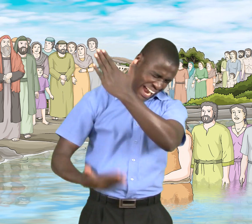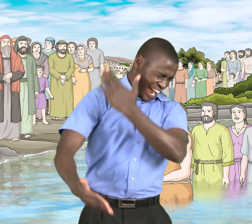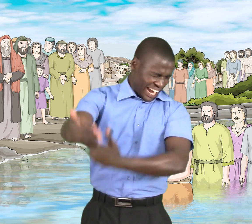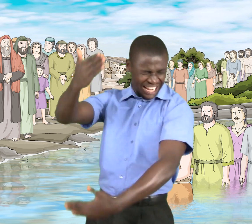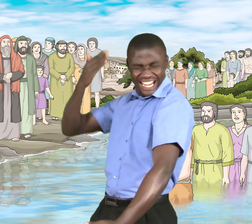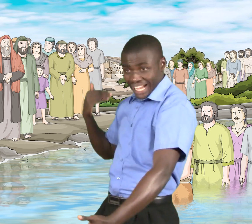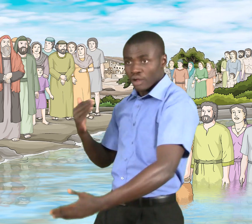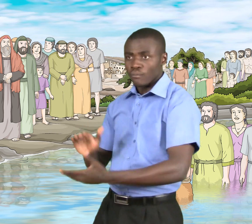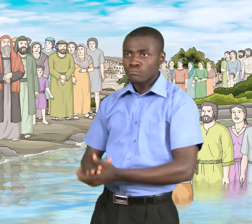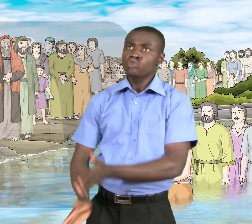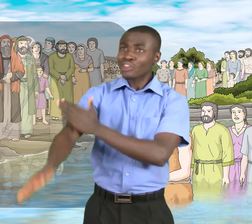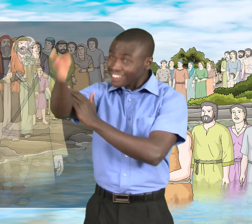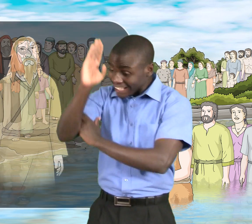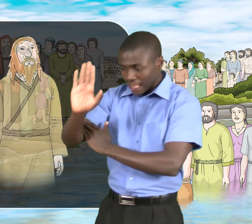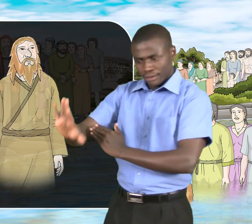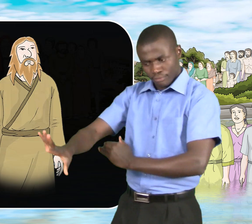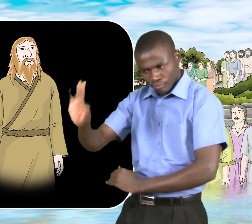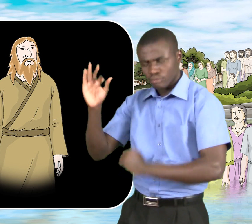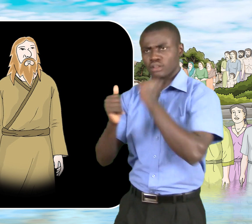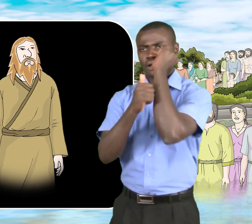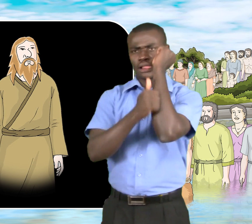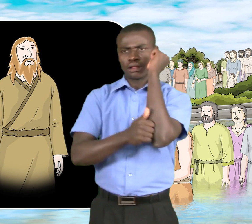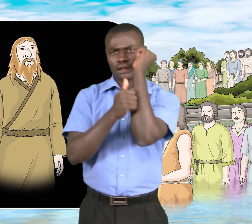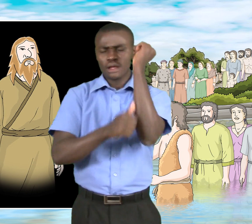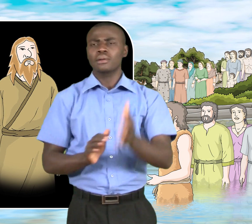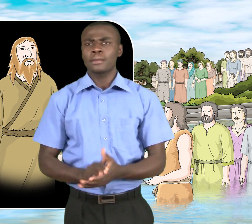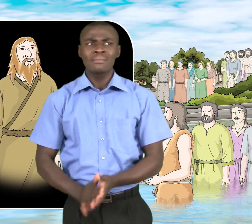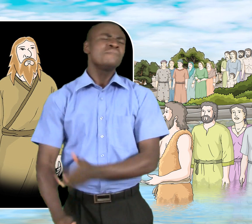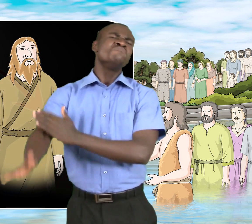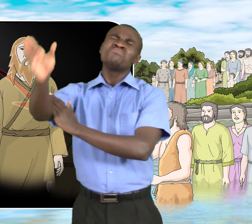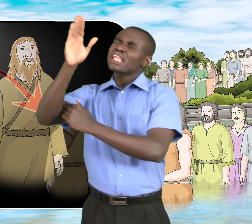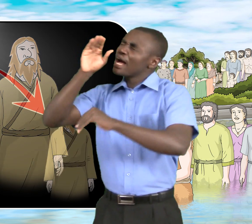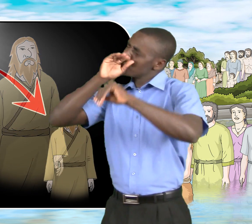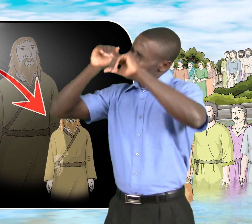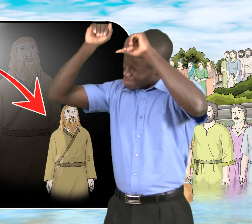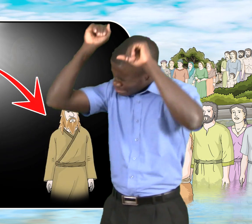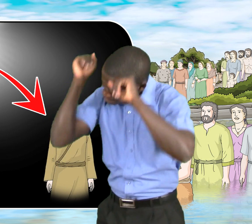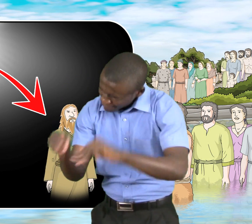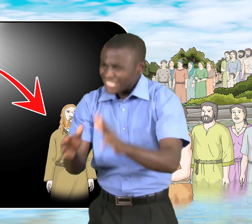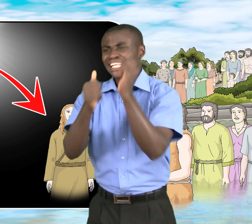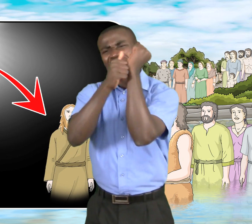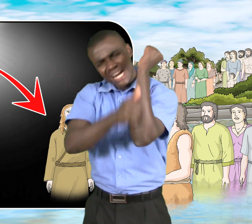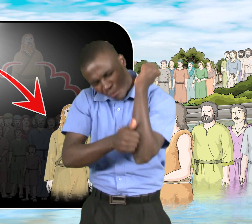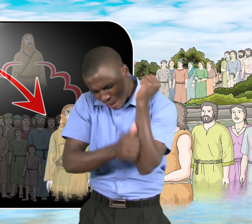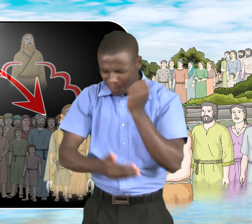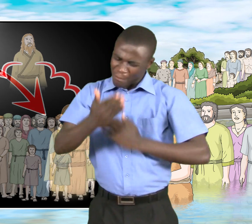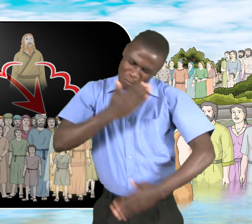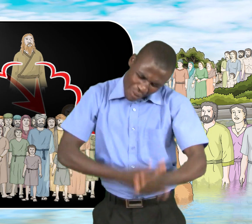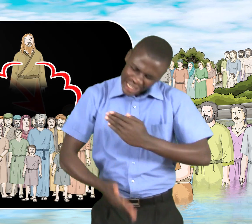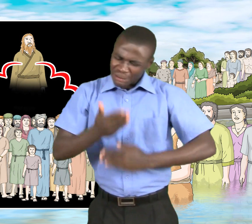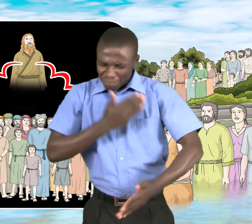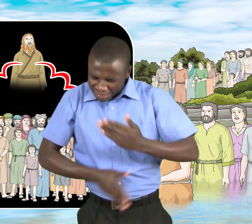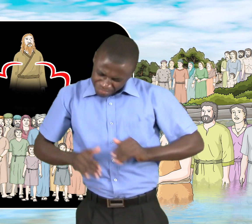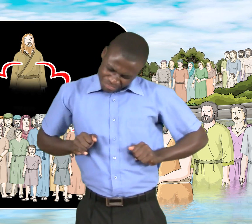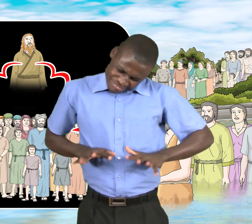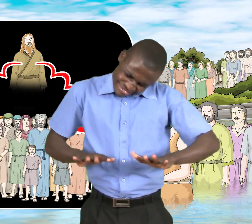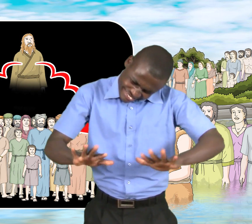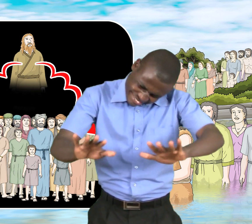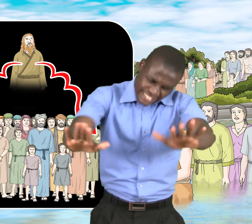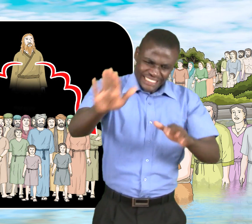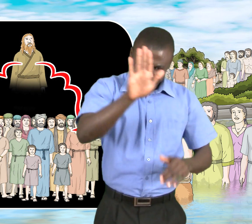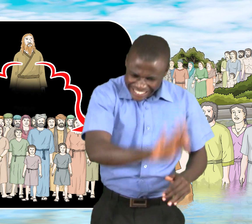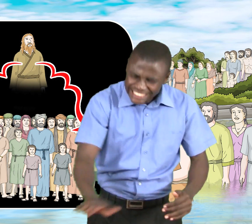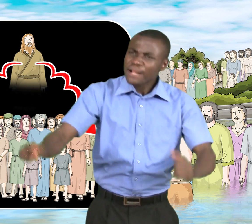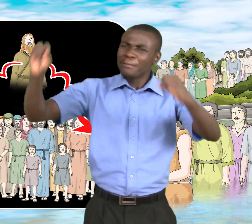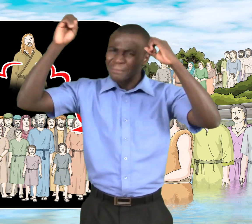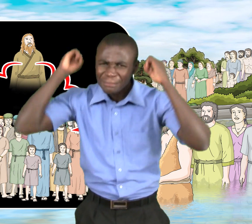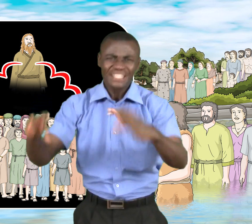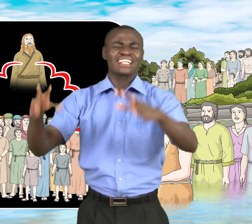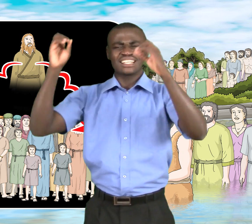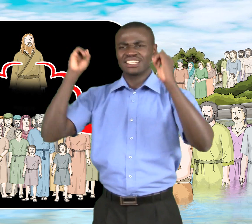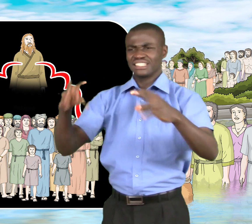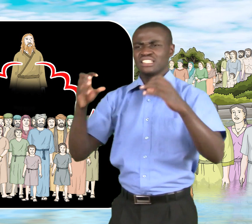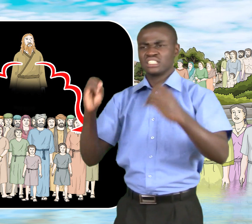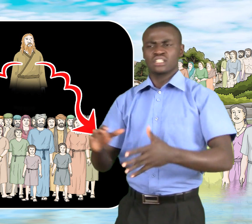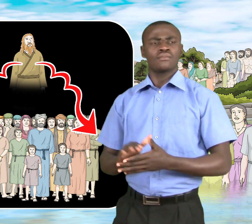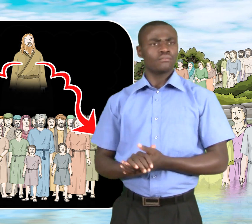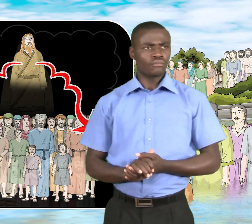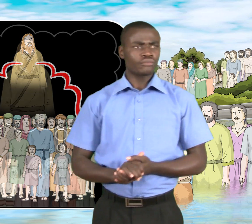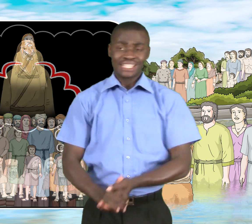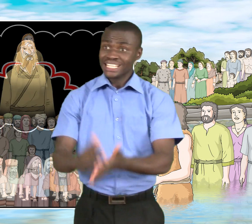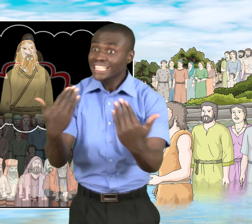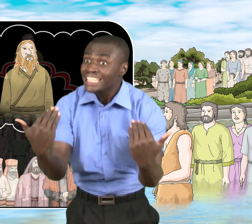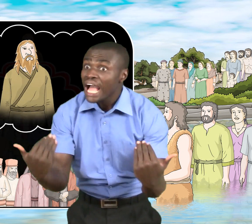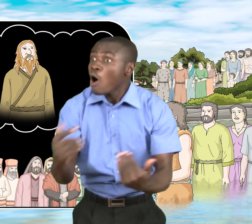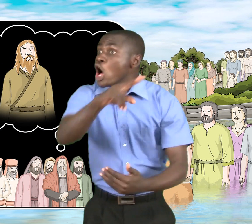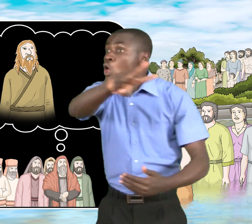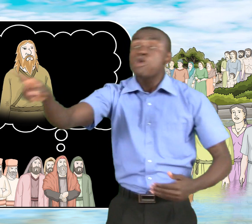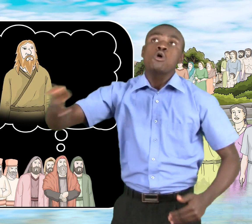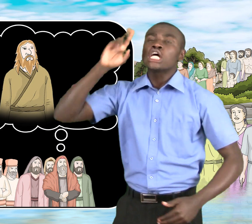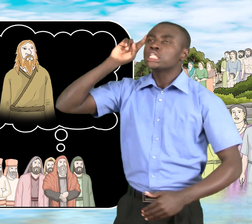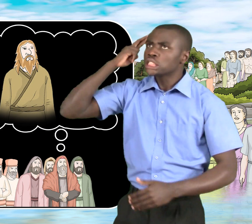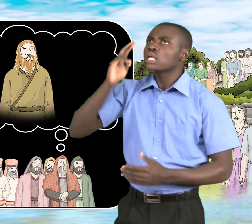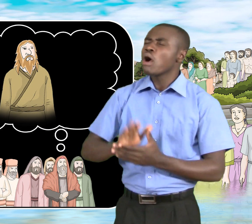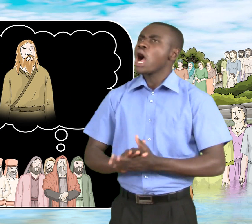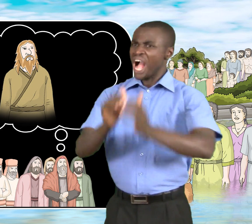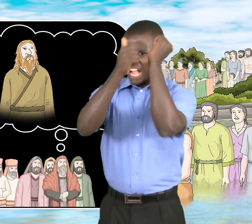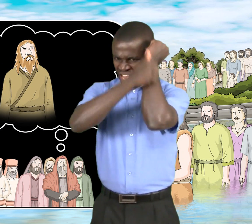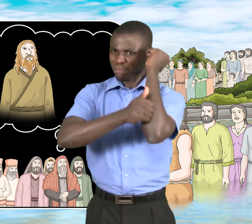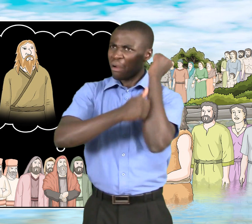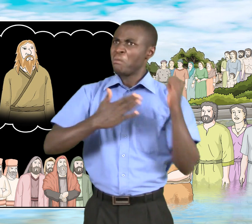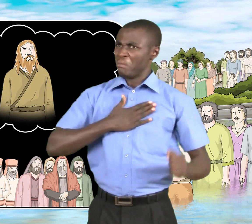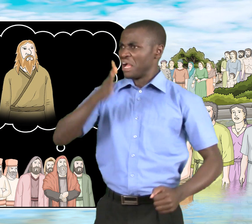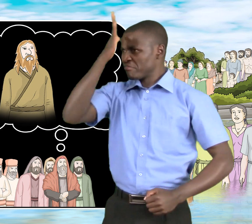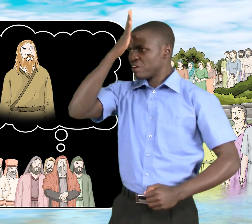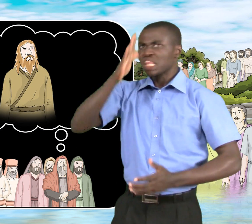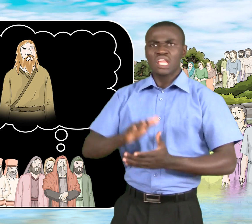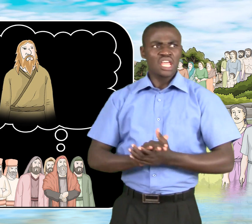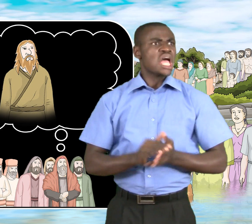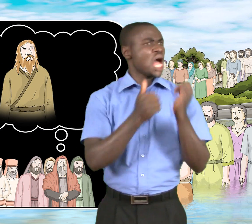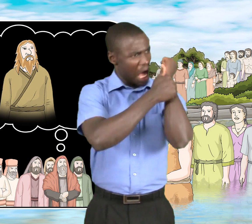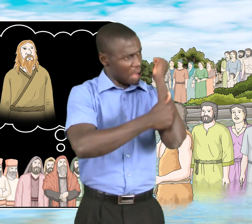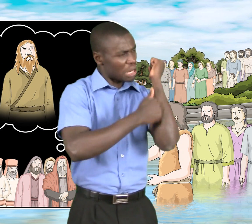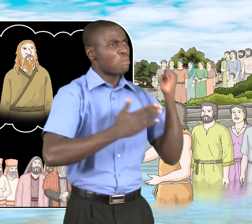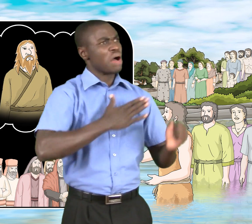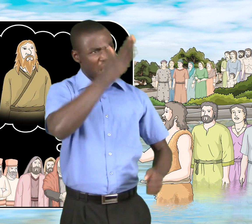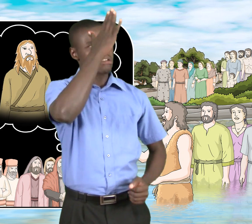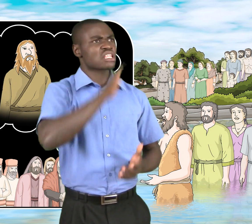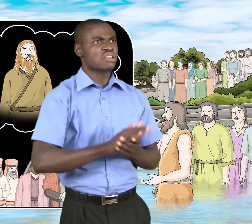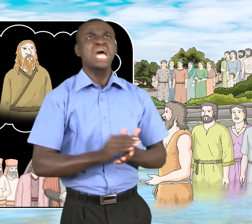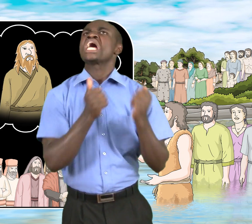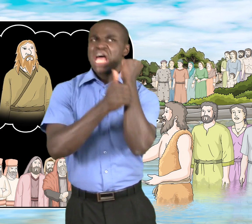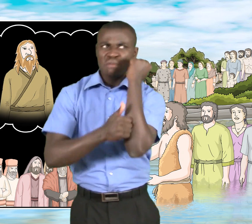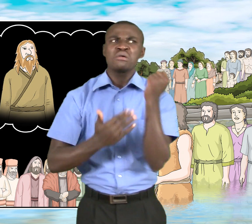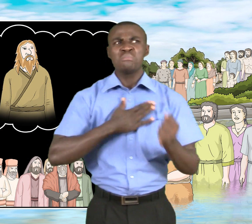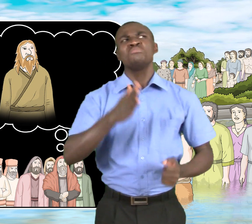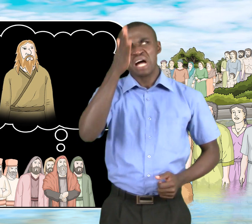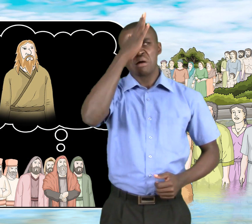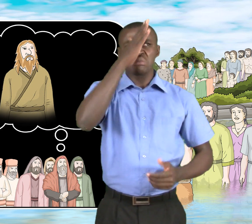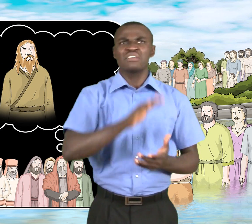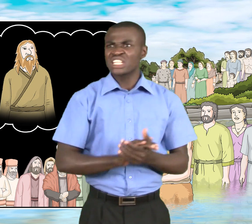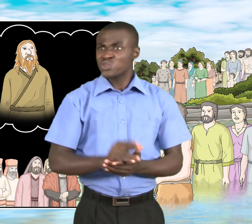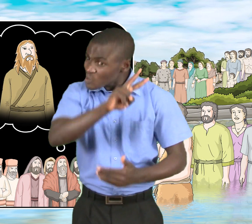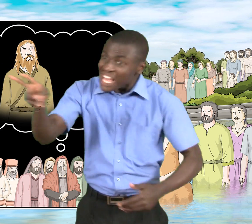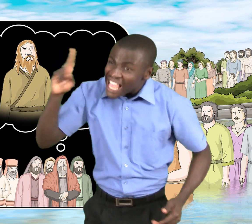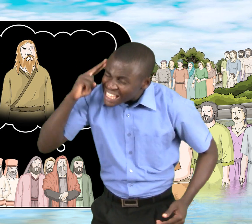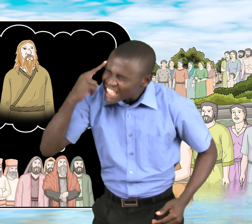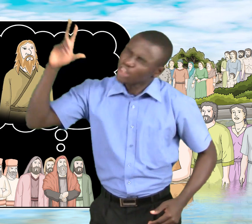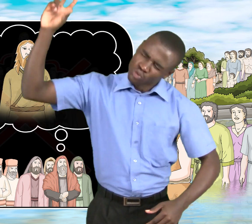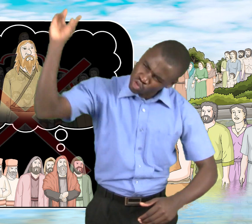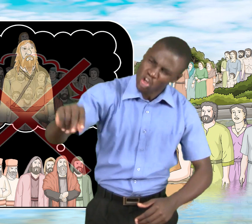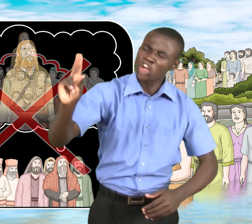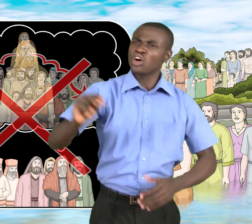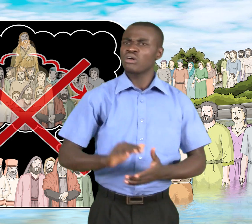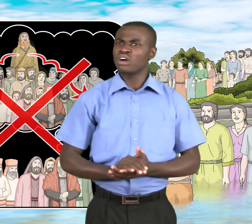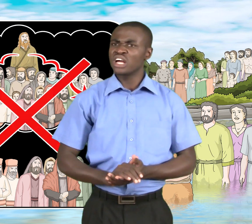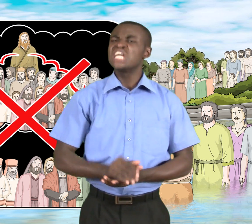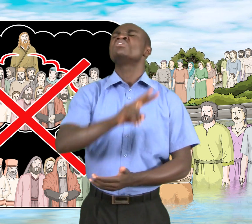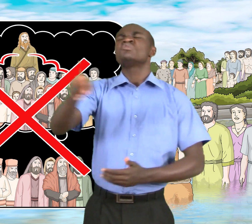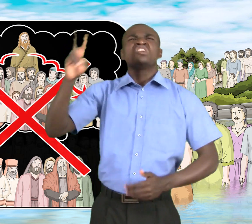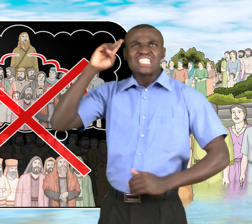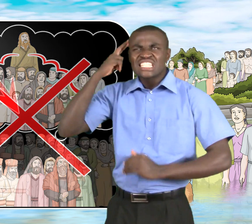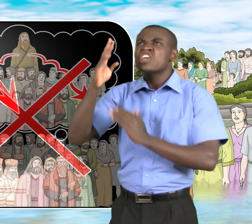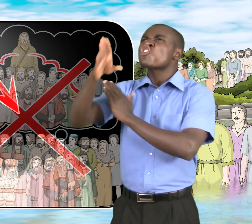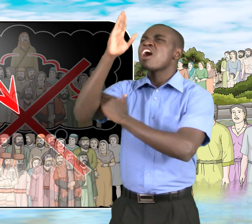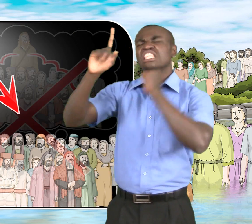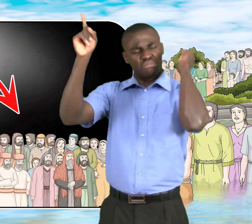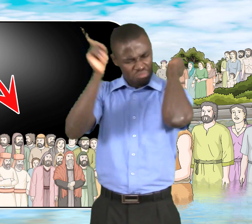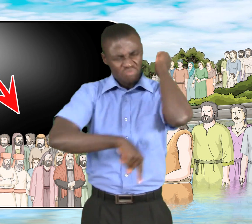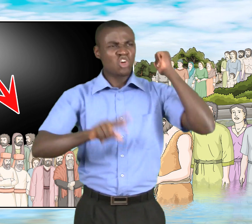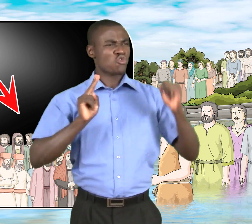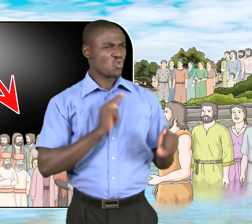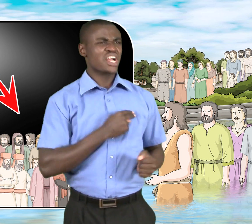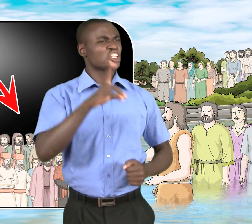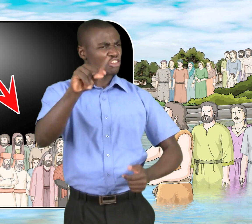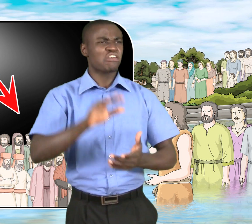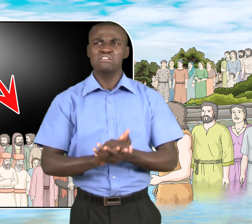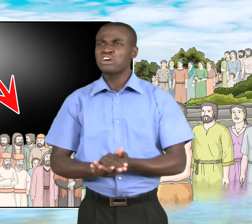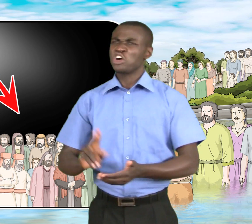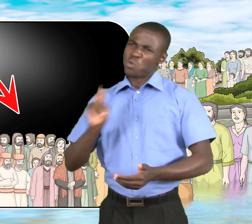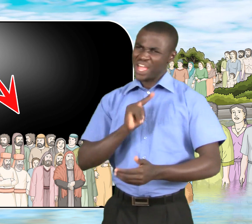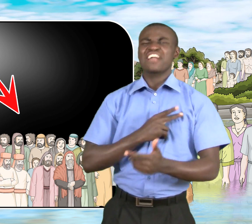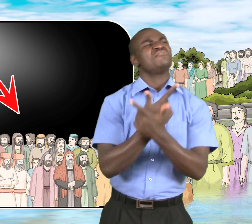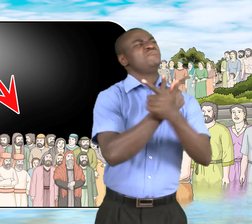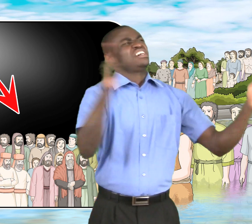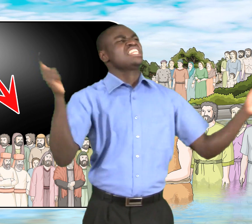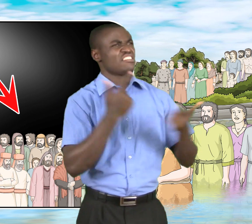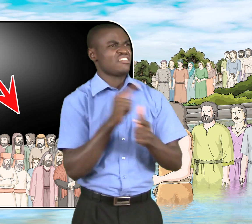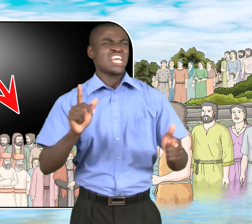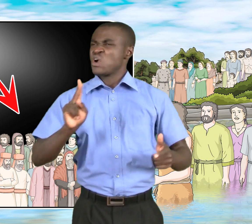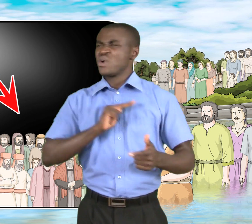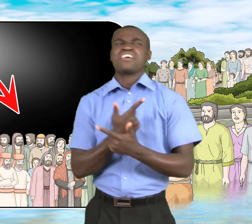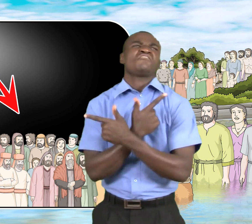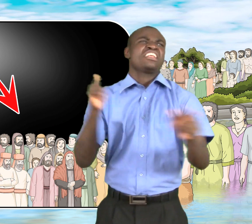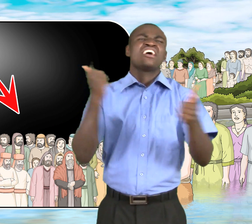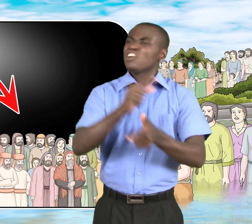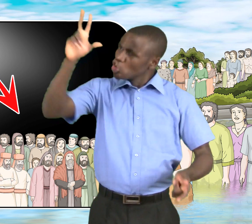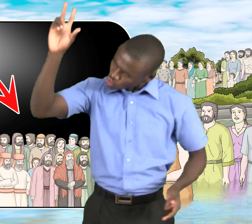And do not presume to say to yourselves, ‘We have Abraham as our father.’